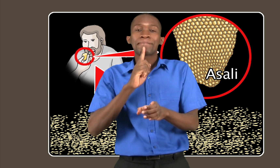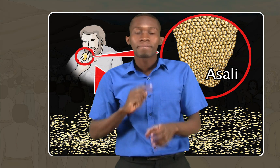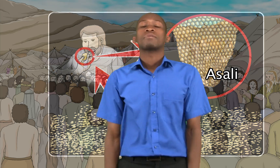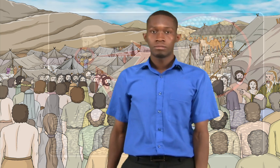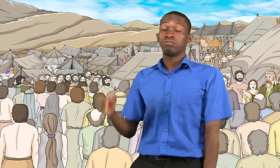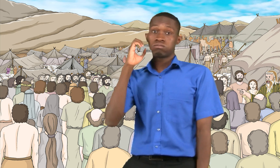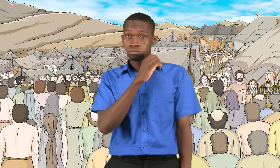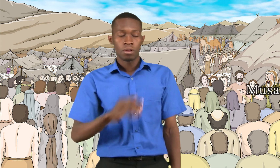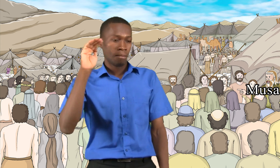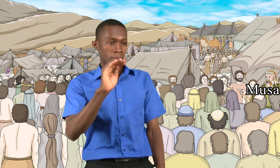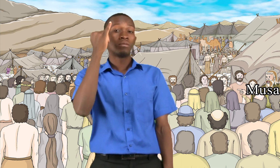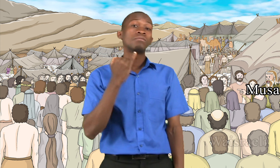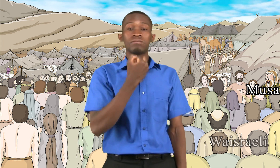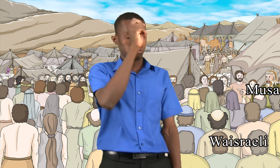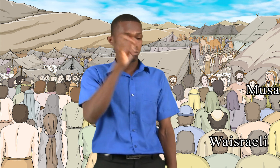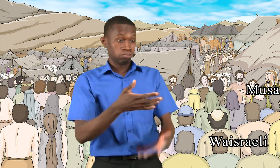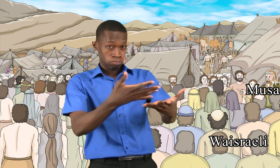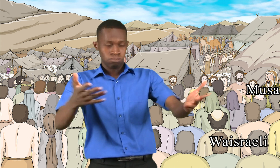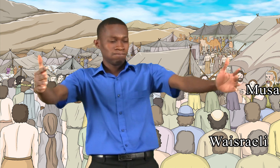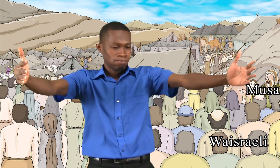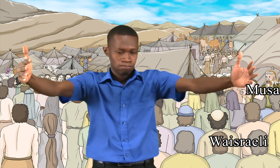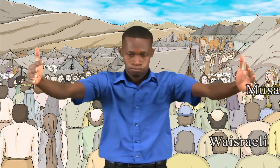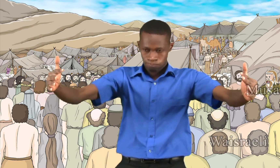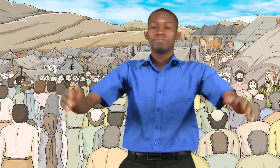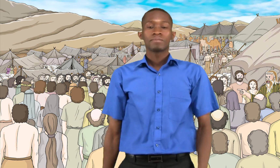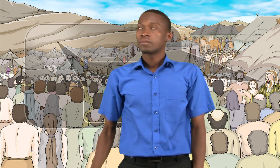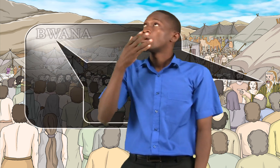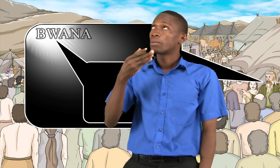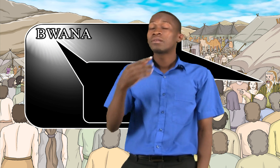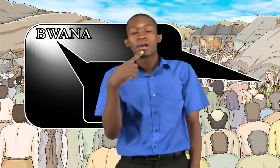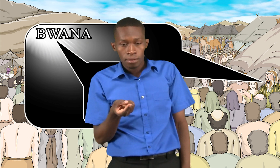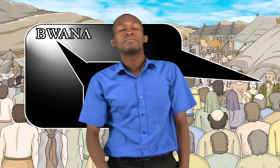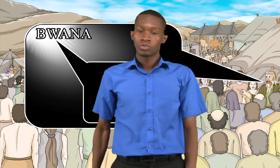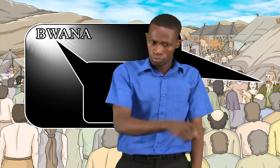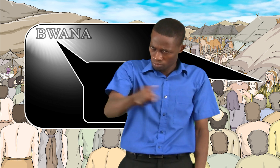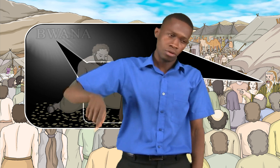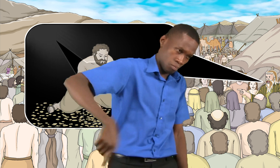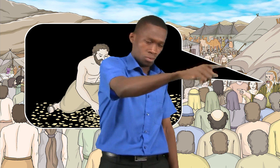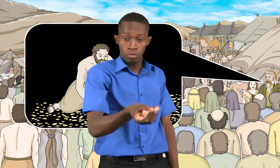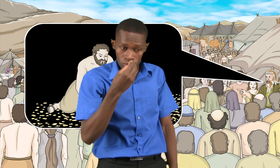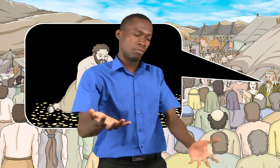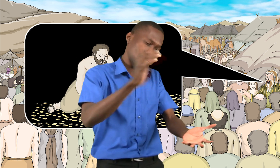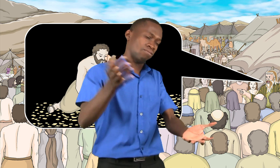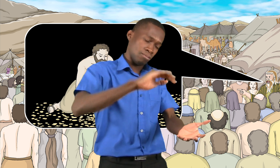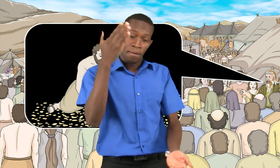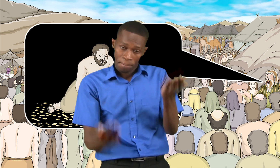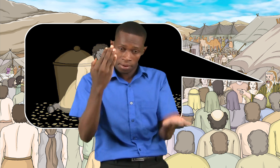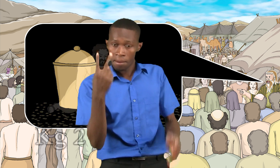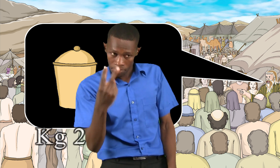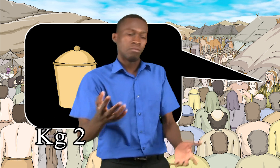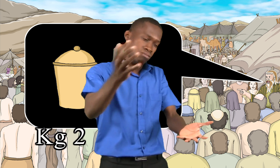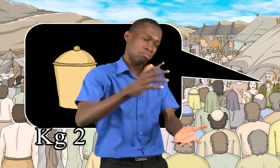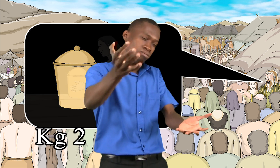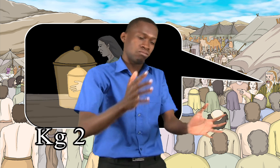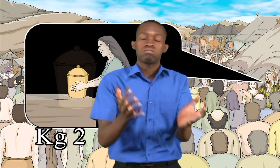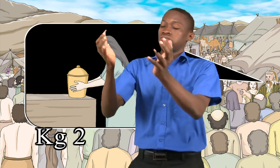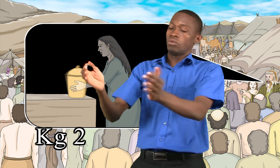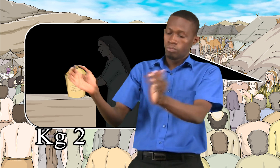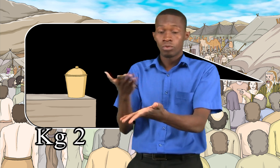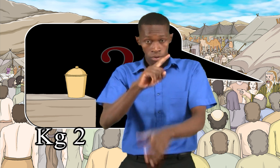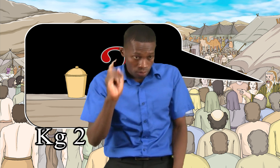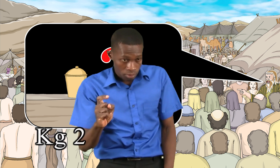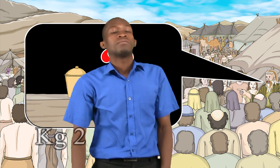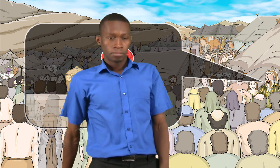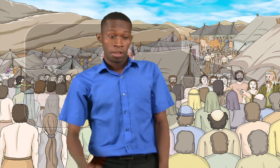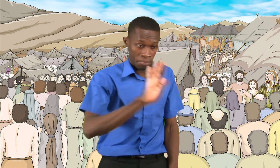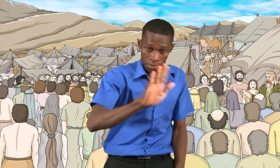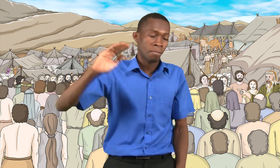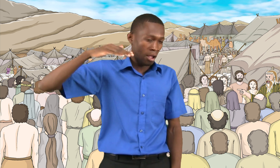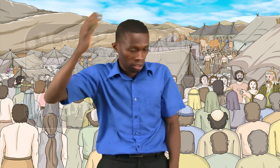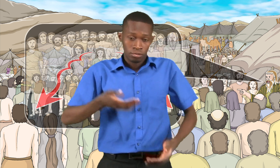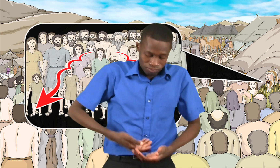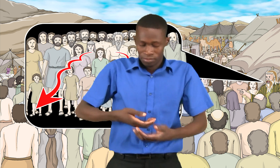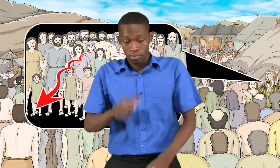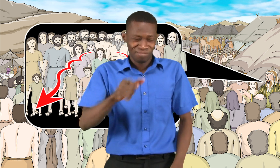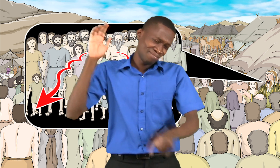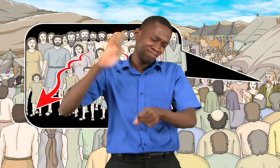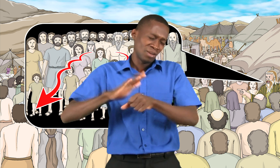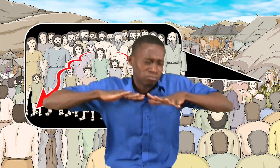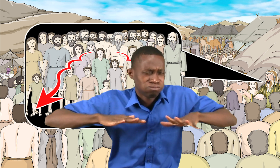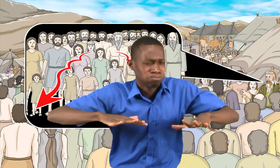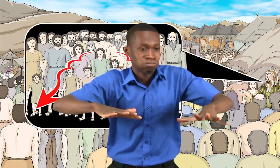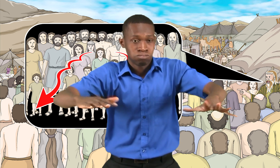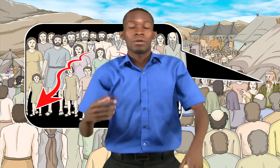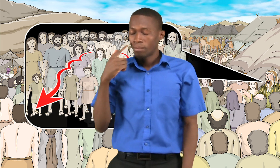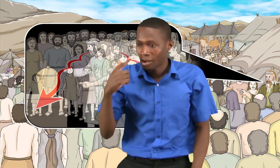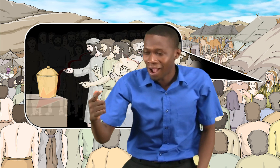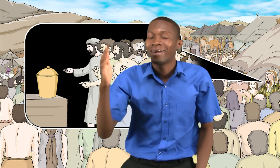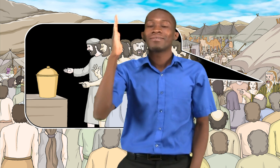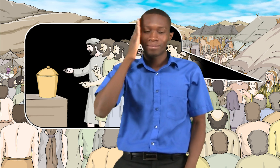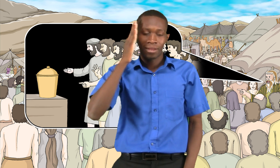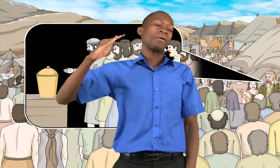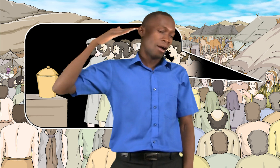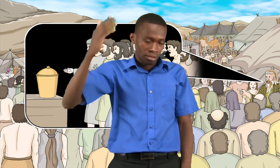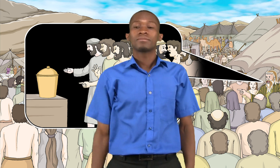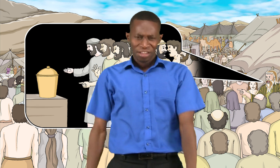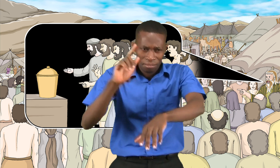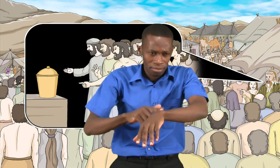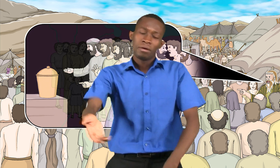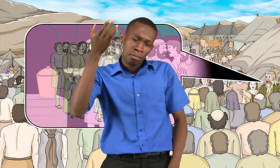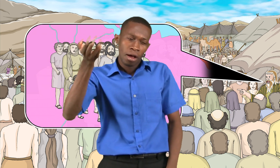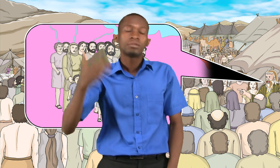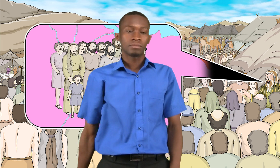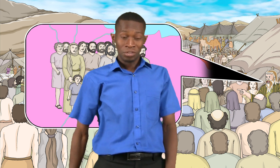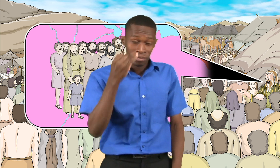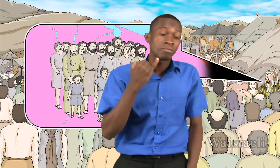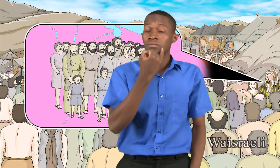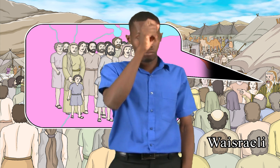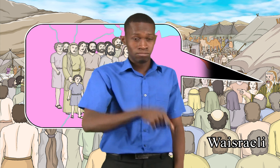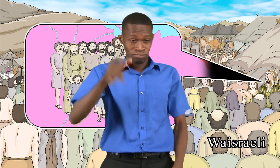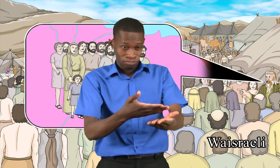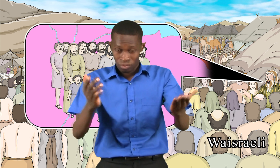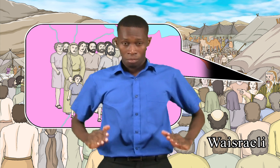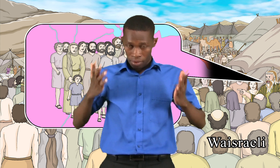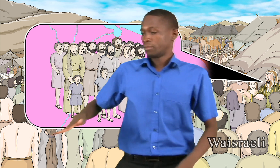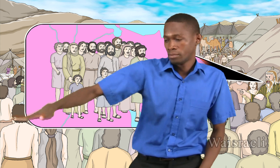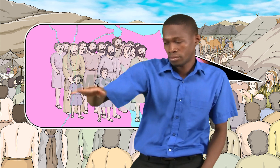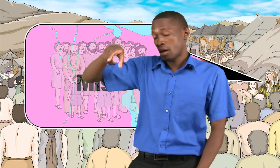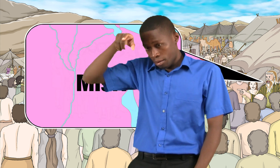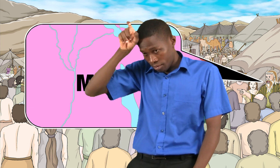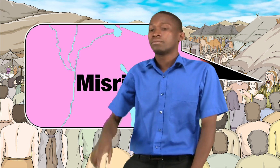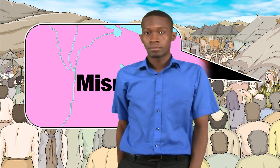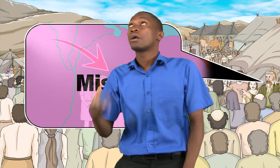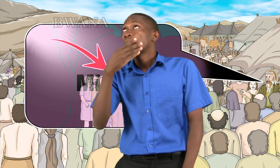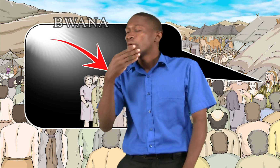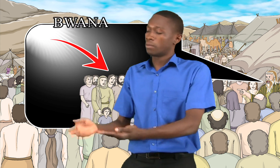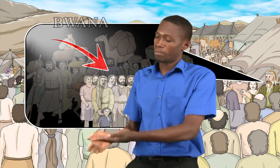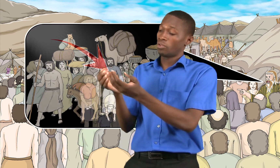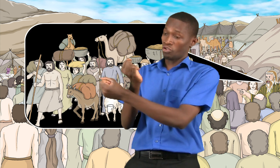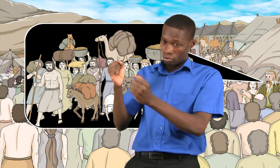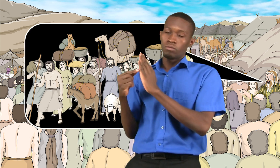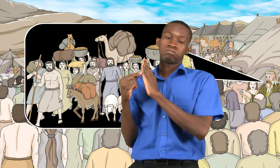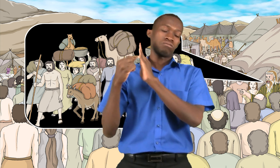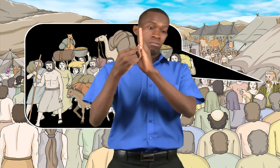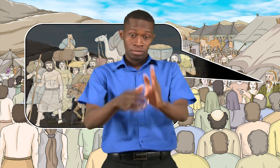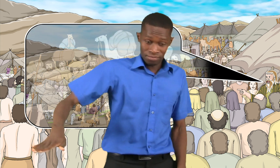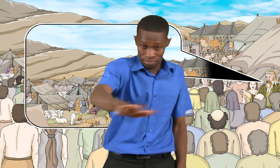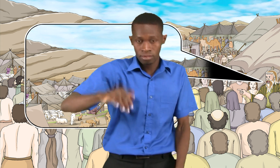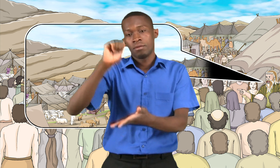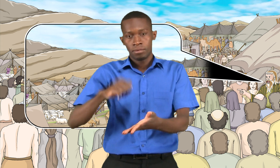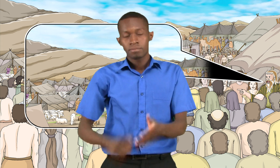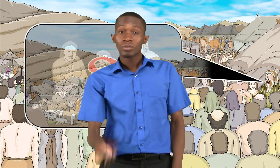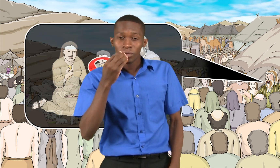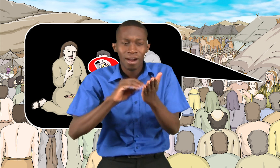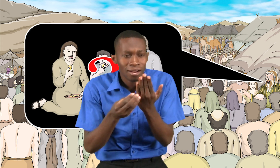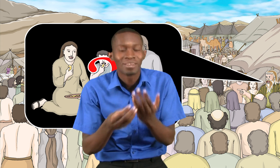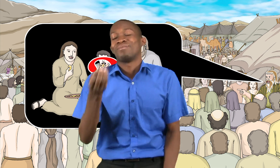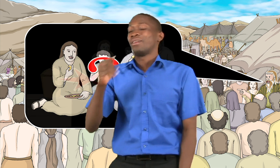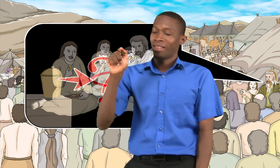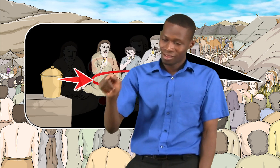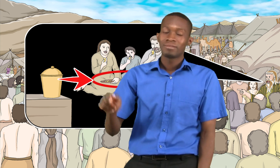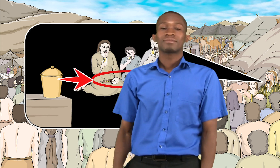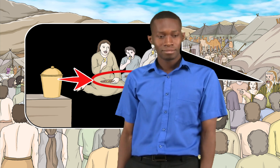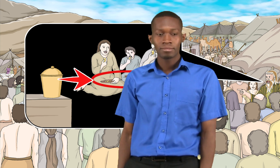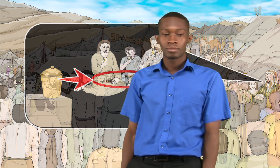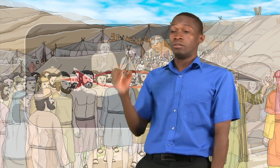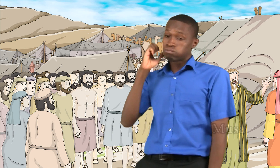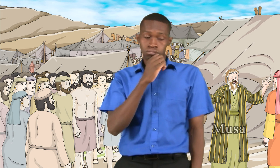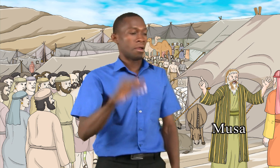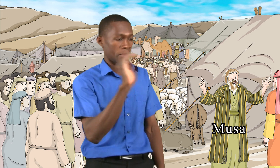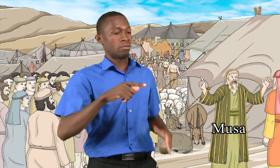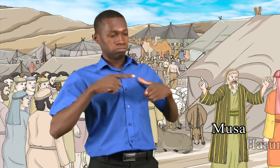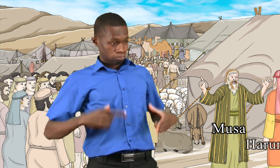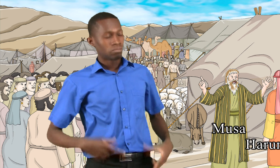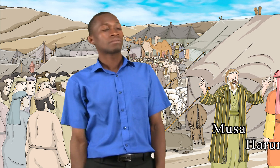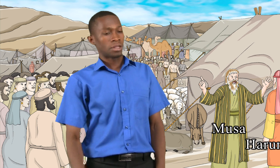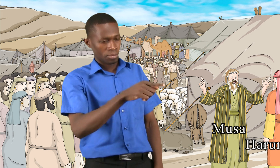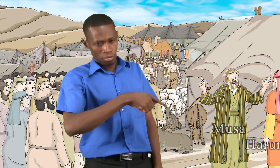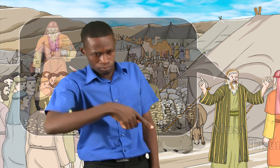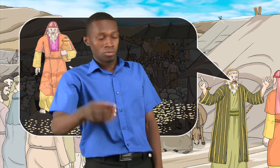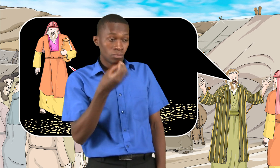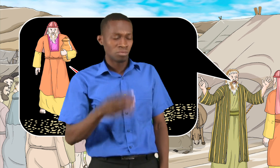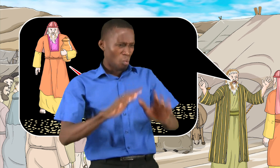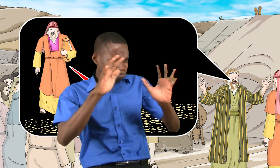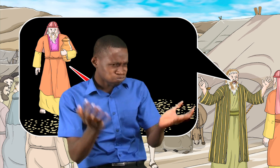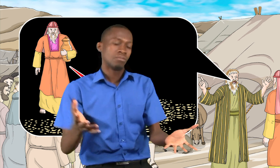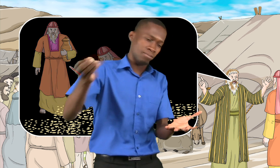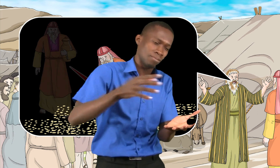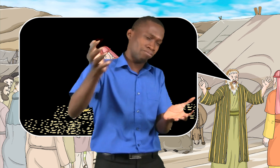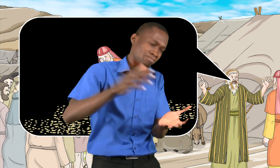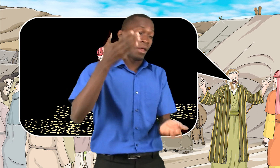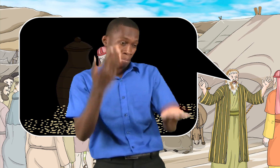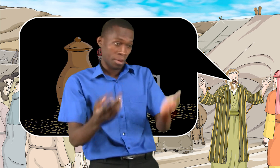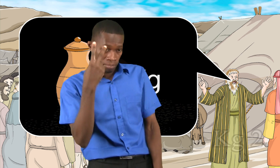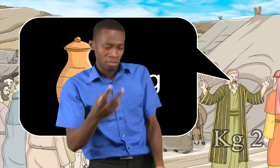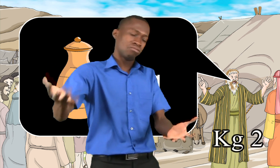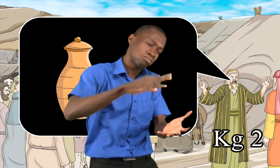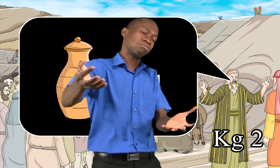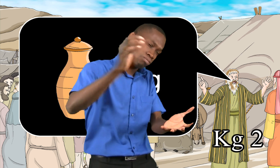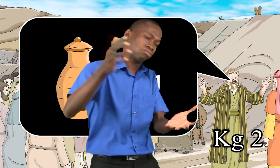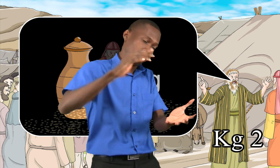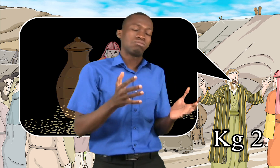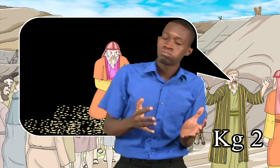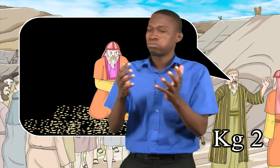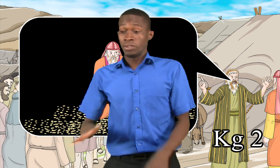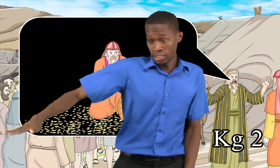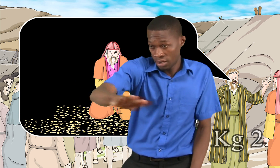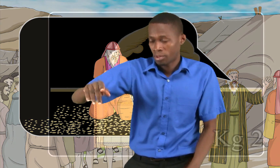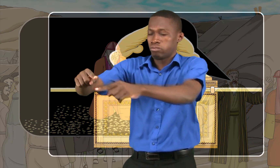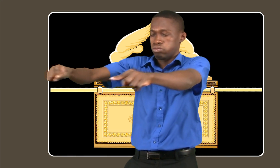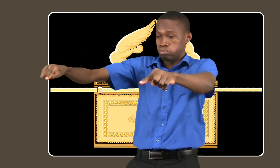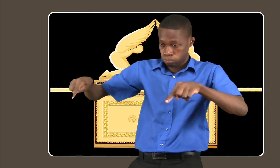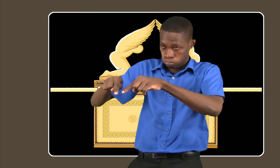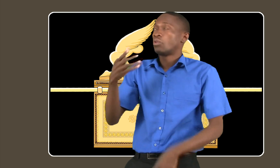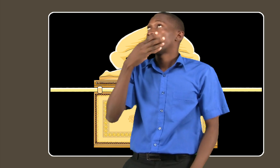Moses said, “This is what the LORD has commanded: ‘Keep an omer of manna for the generations to come, so that they may see the bread I fed you in the wilderness when I brought you out of the land of Egypt.’” So Moses told Aaron, “Take a jar and fill it with an omer of manna.